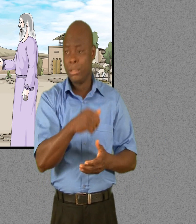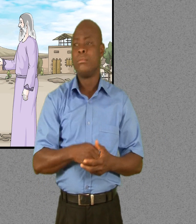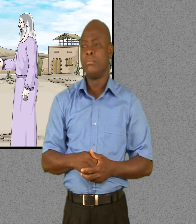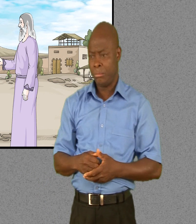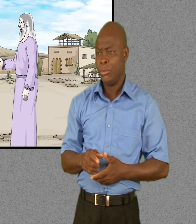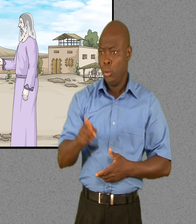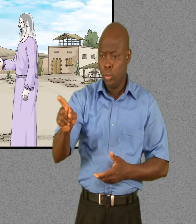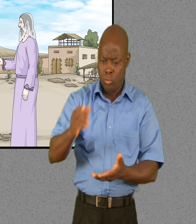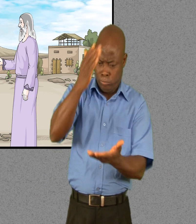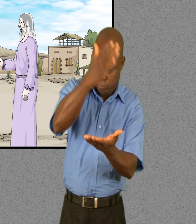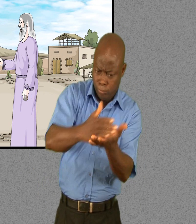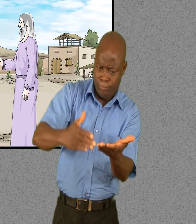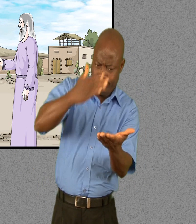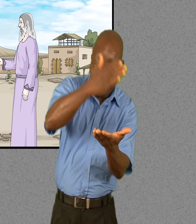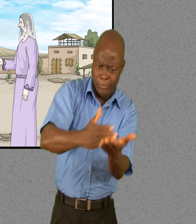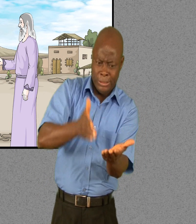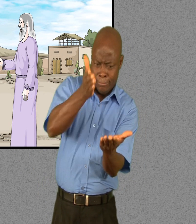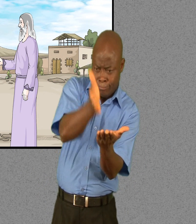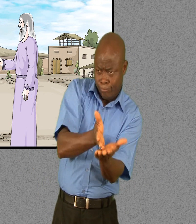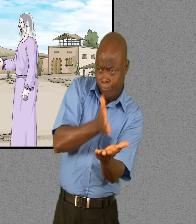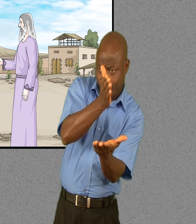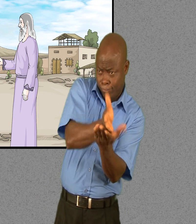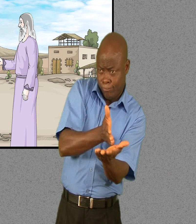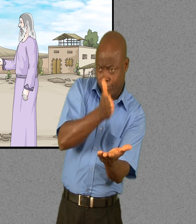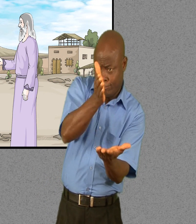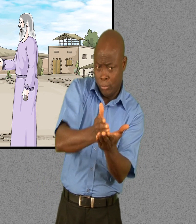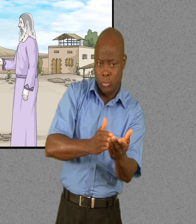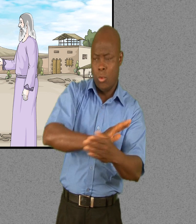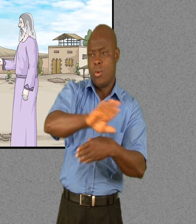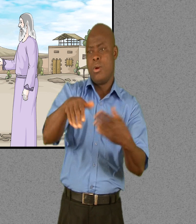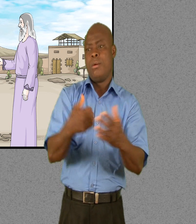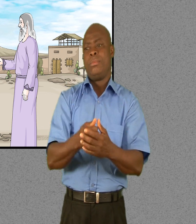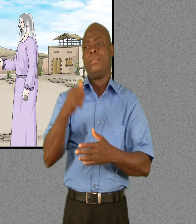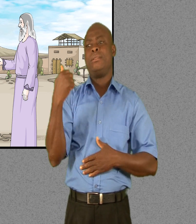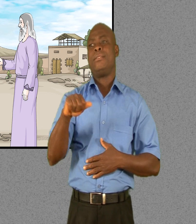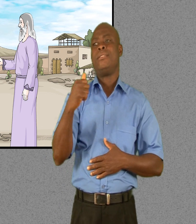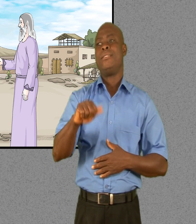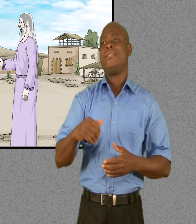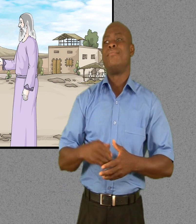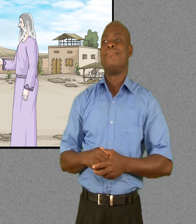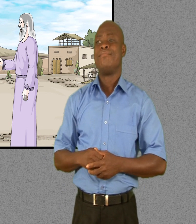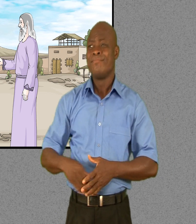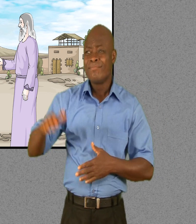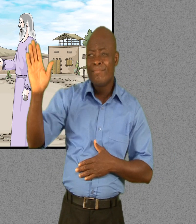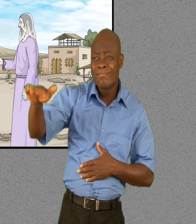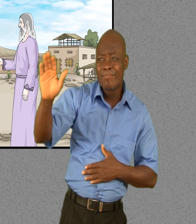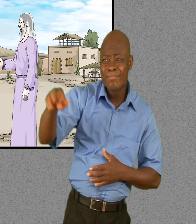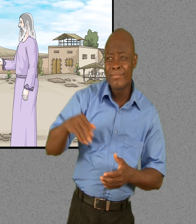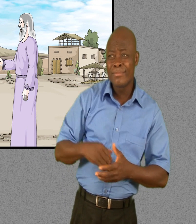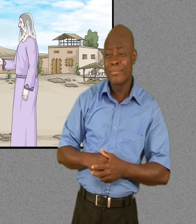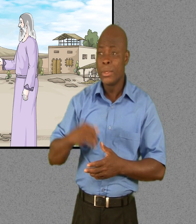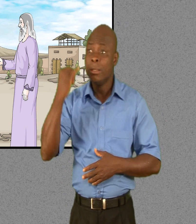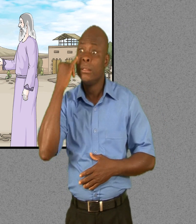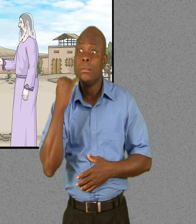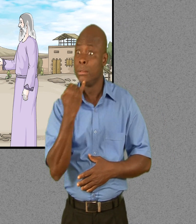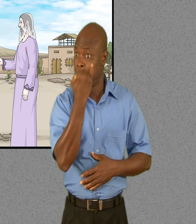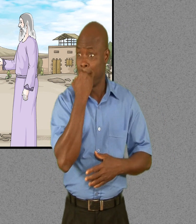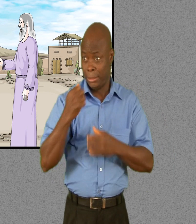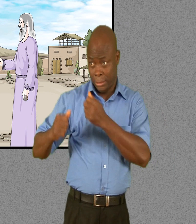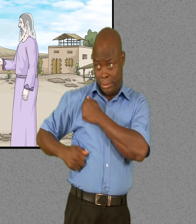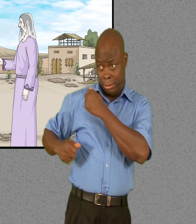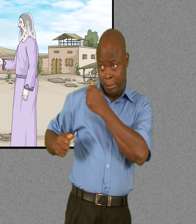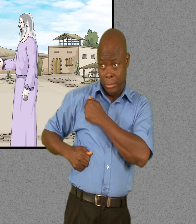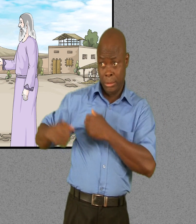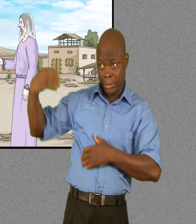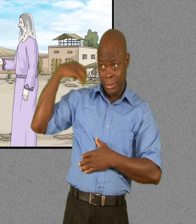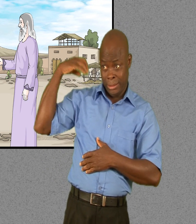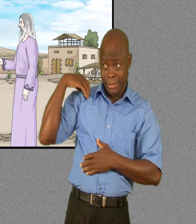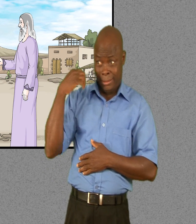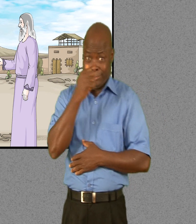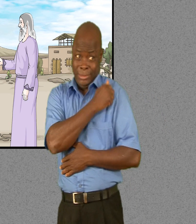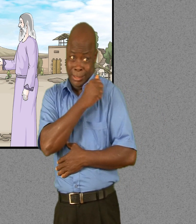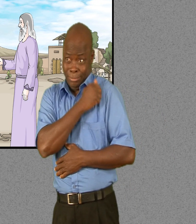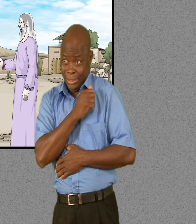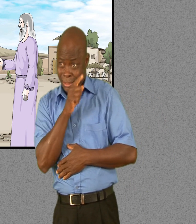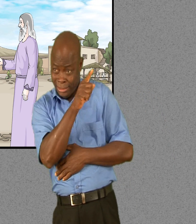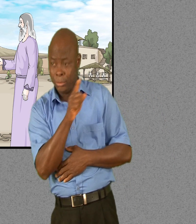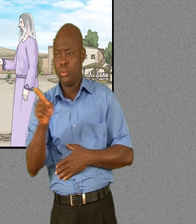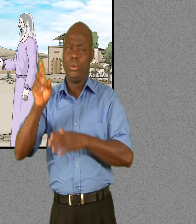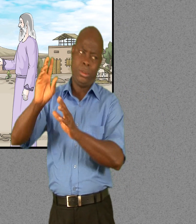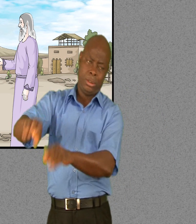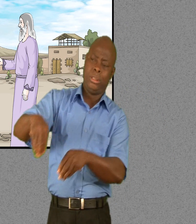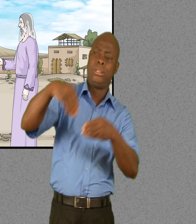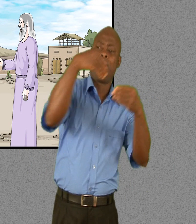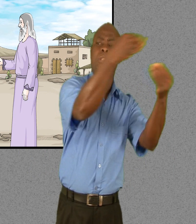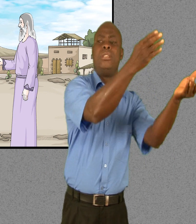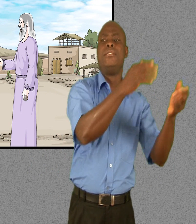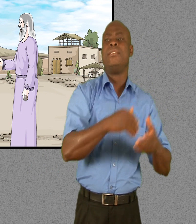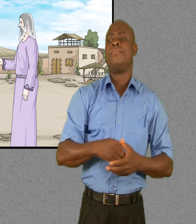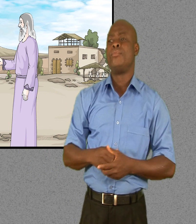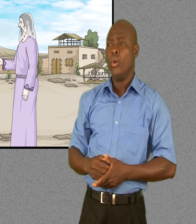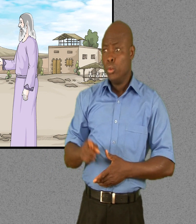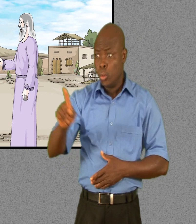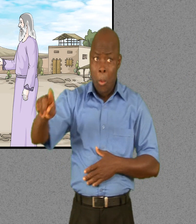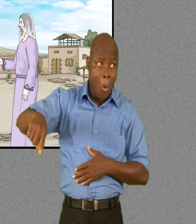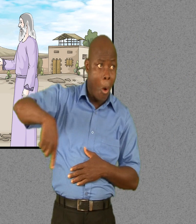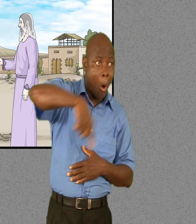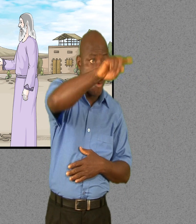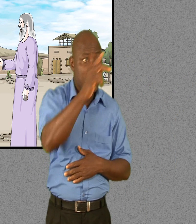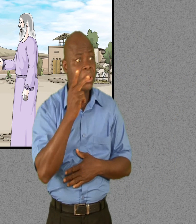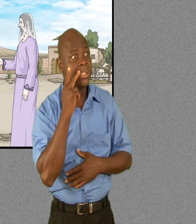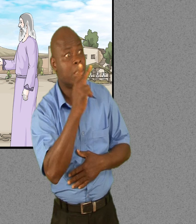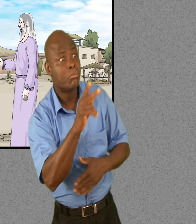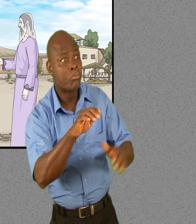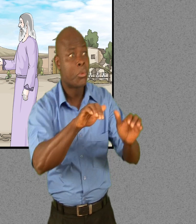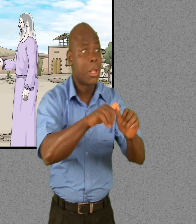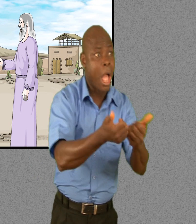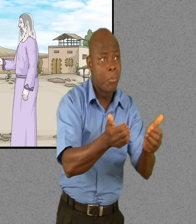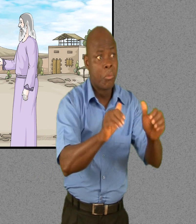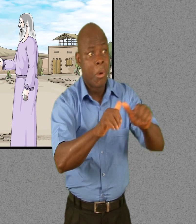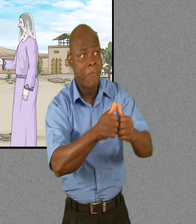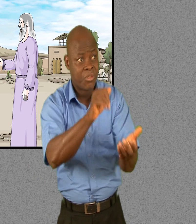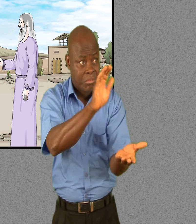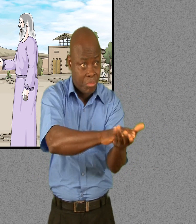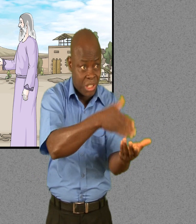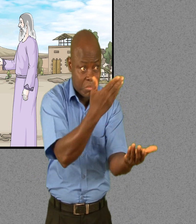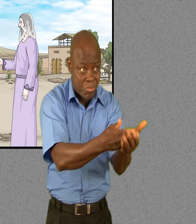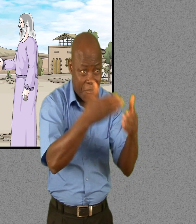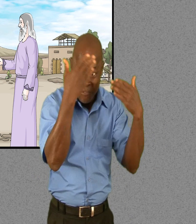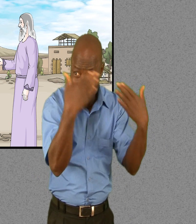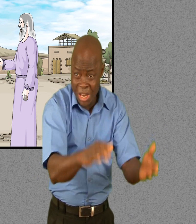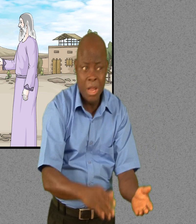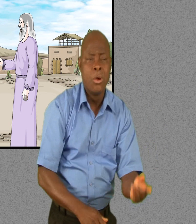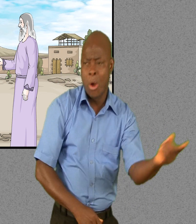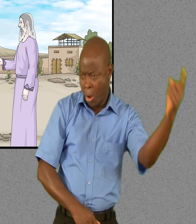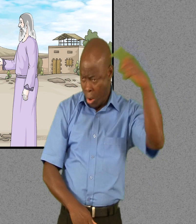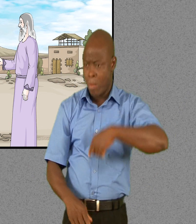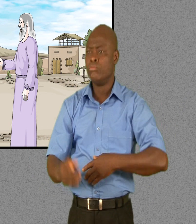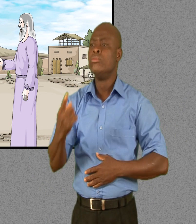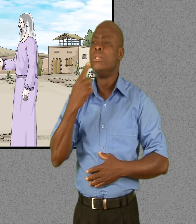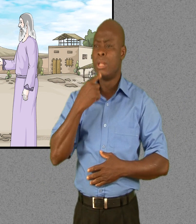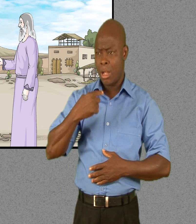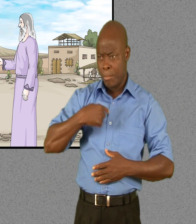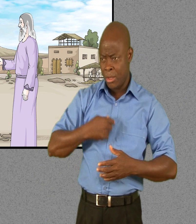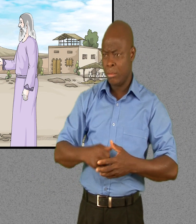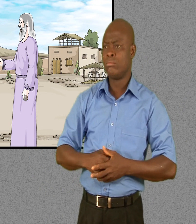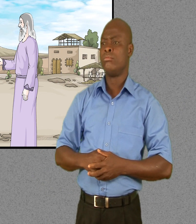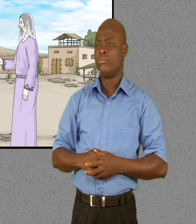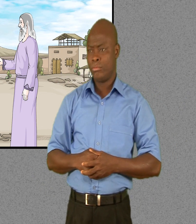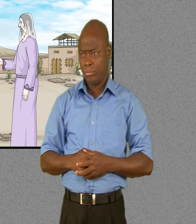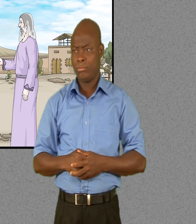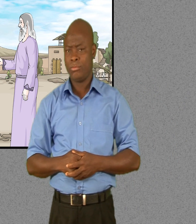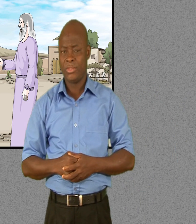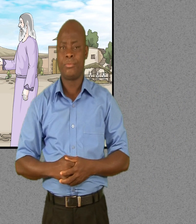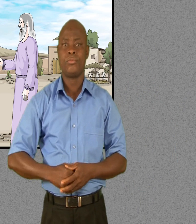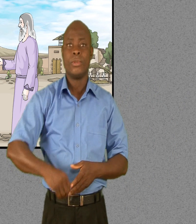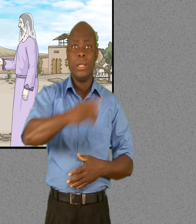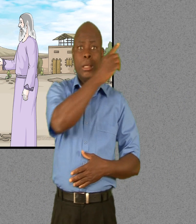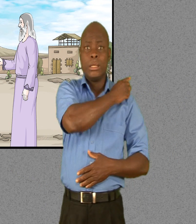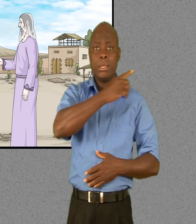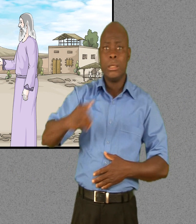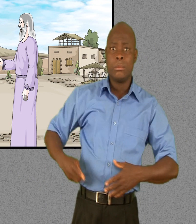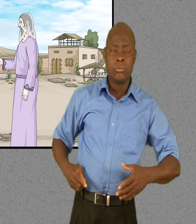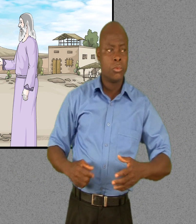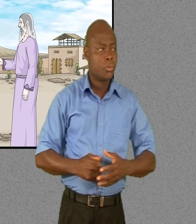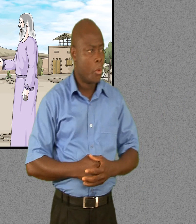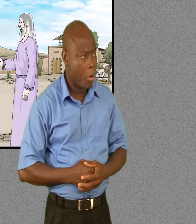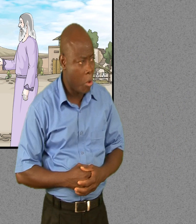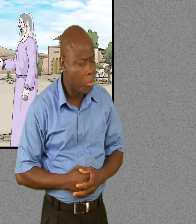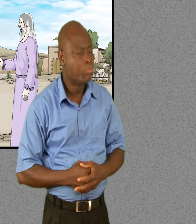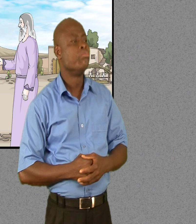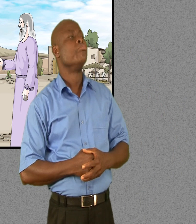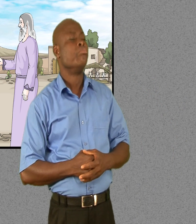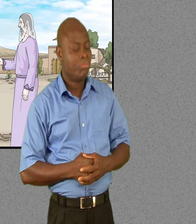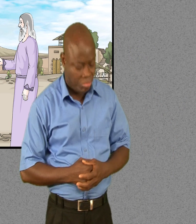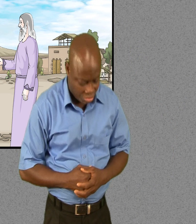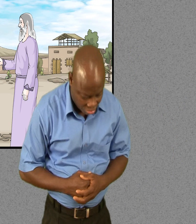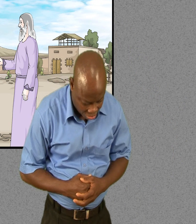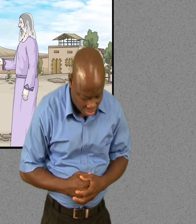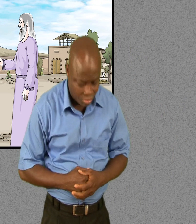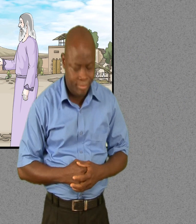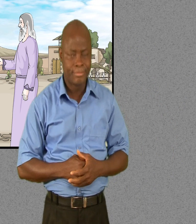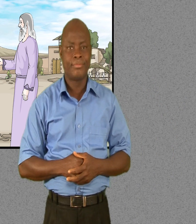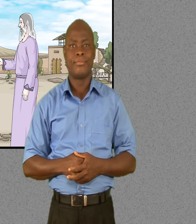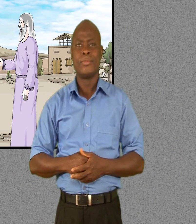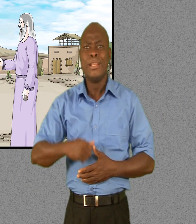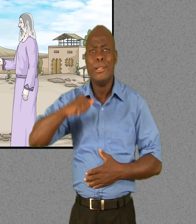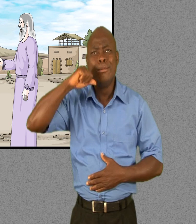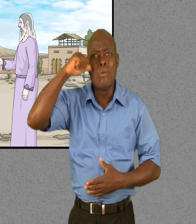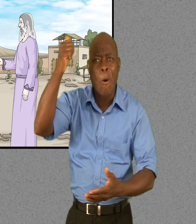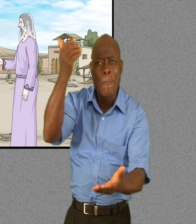Check on the welfare of your brothers and bring back an assurance from them.